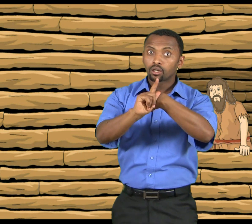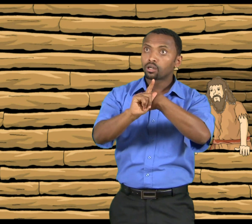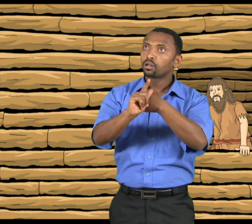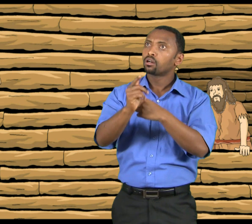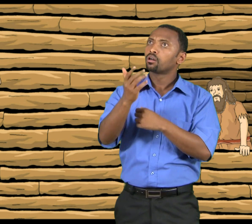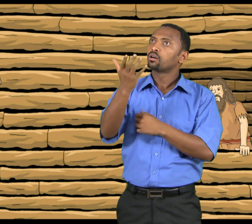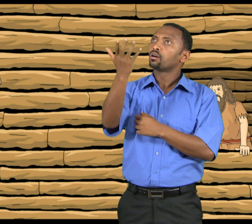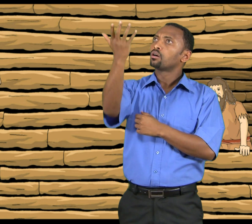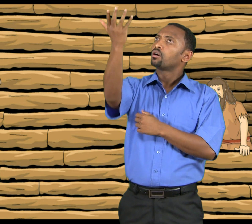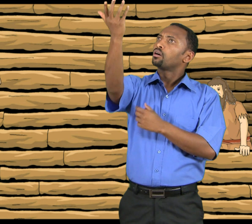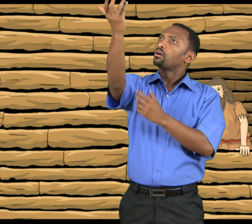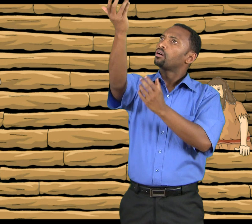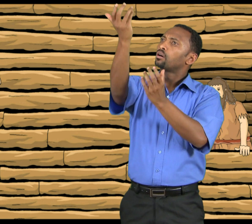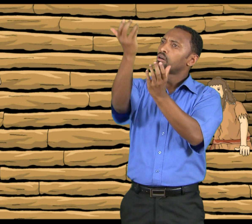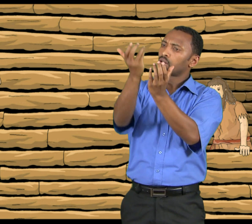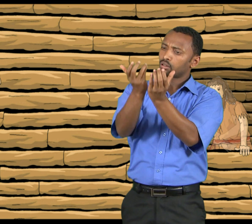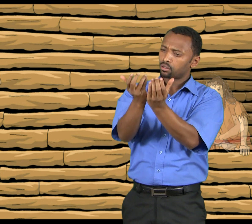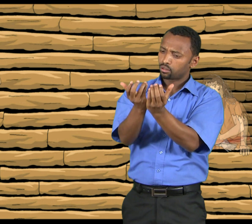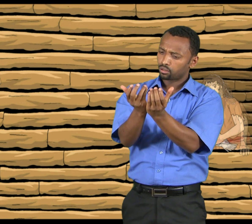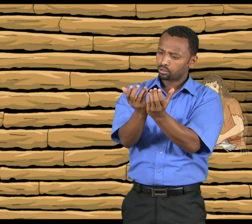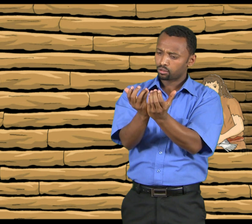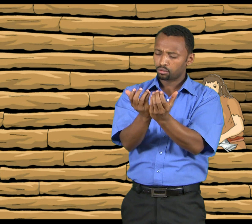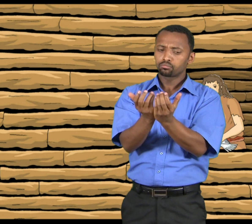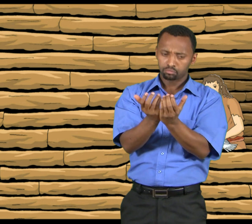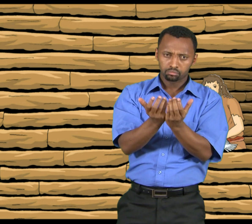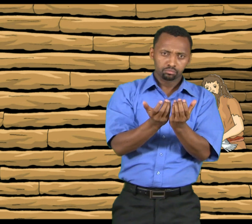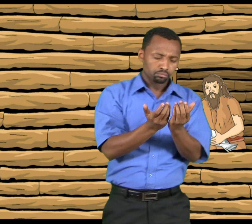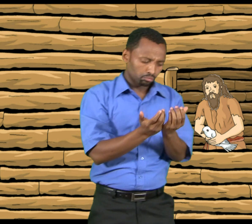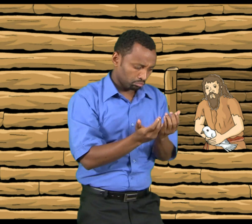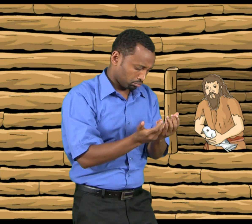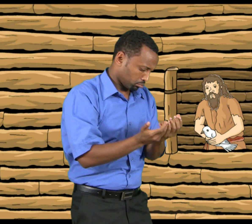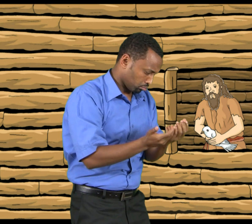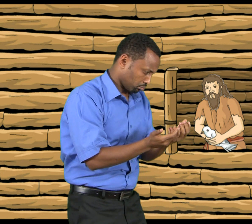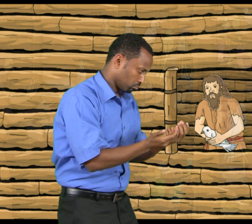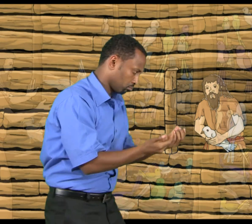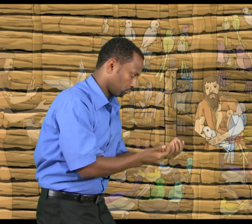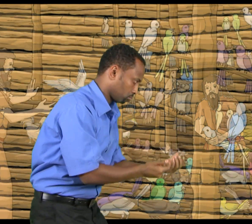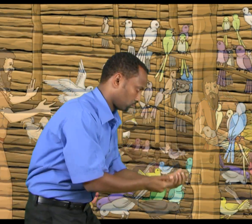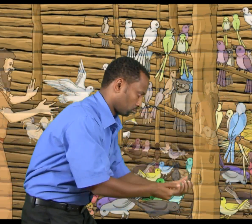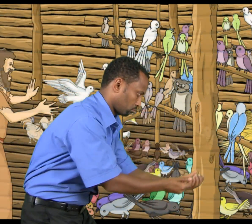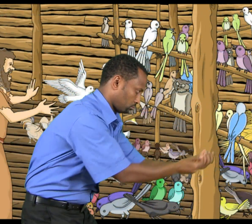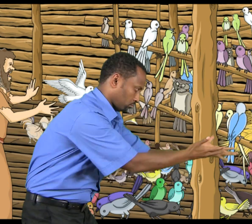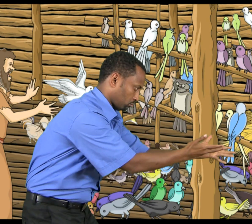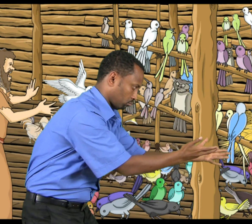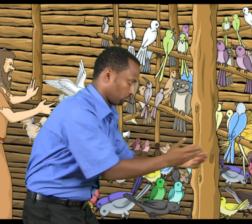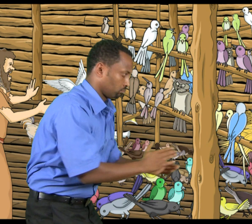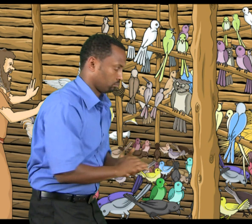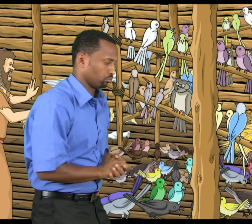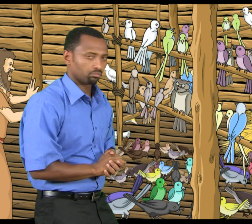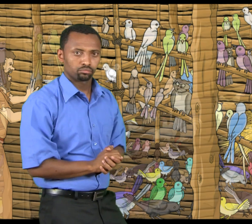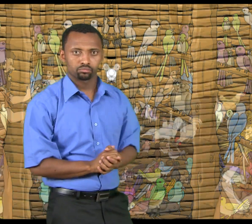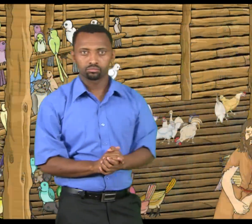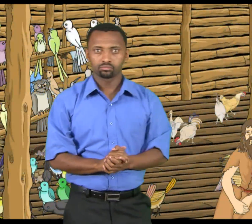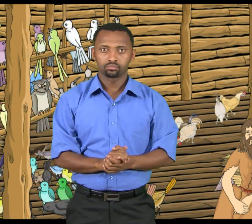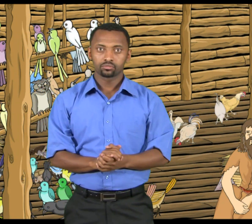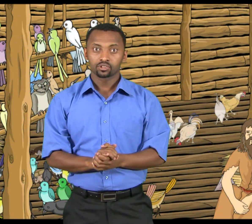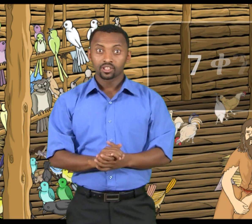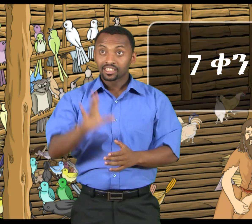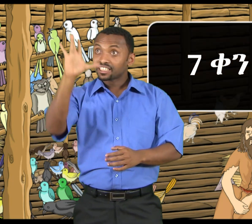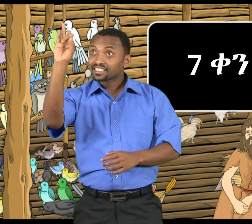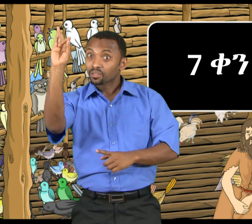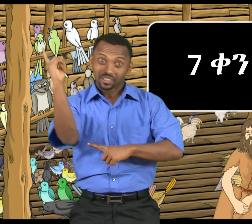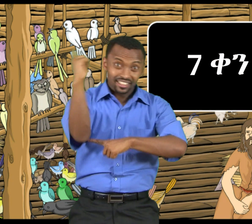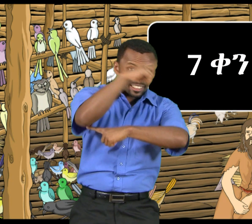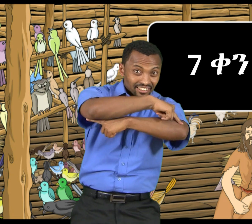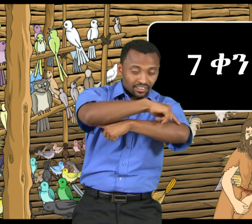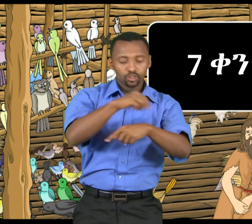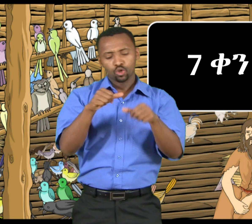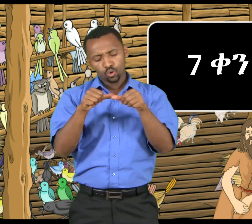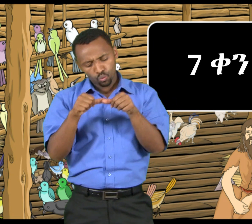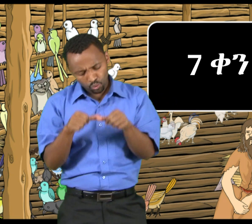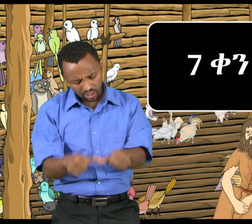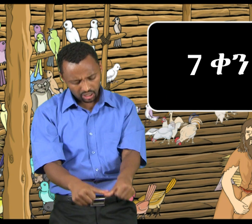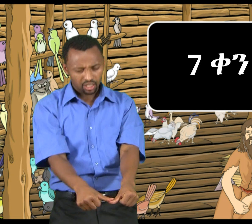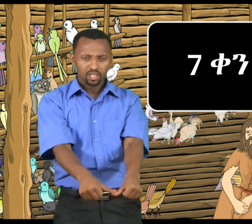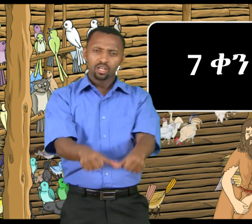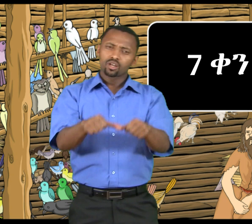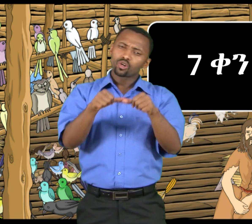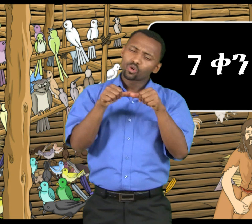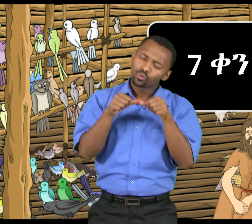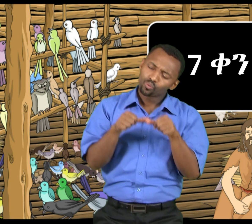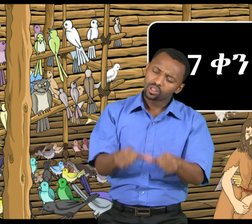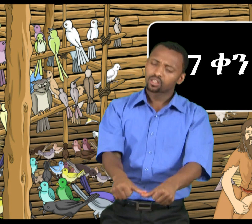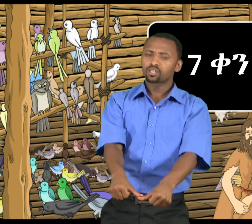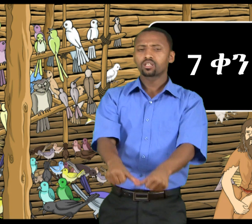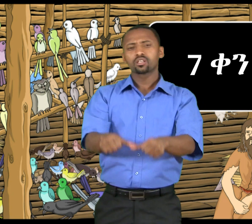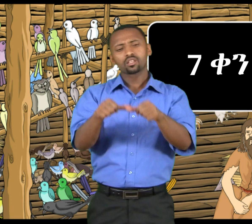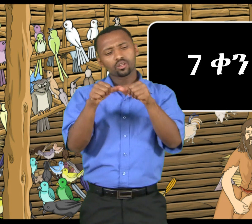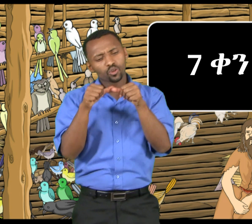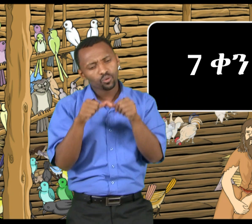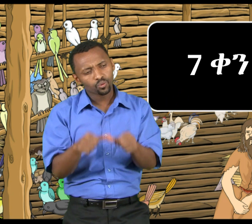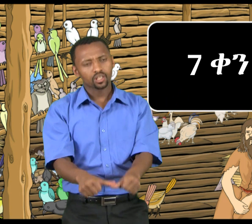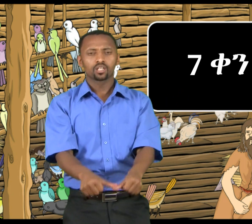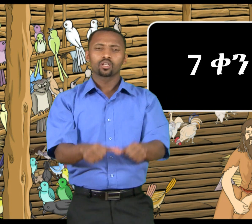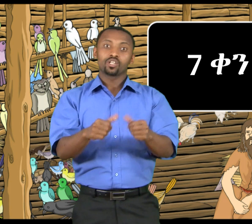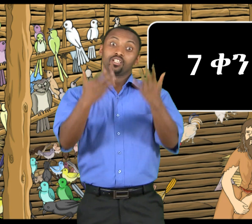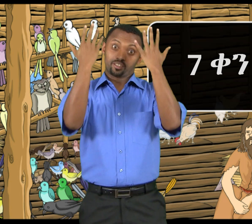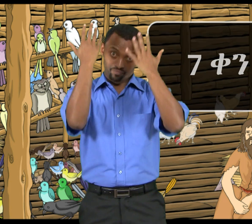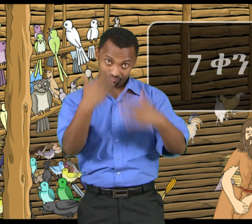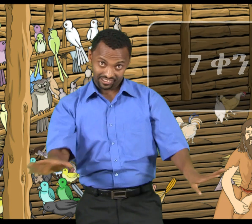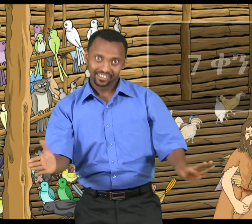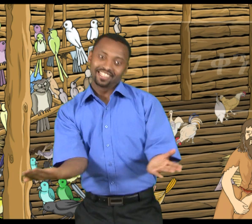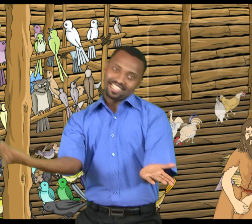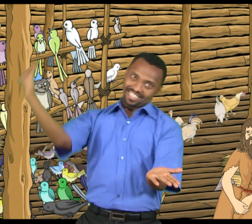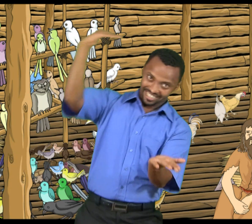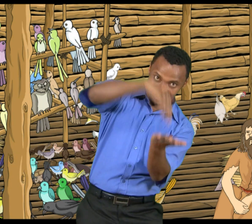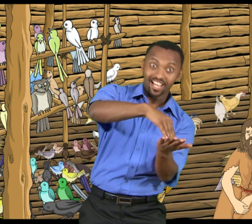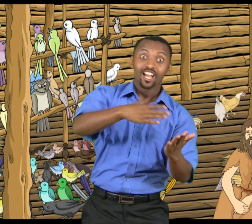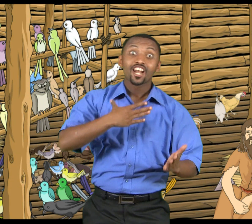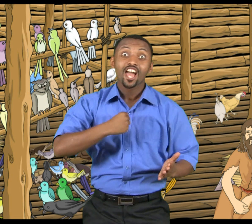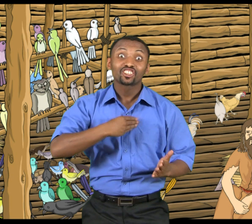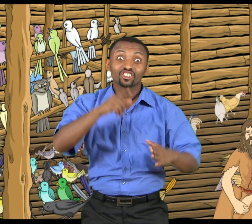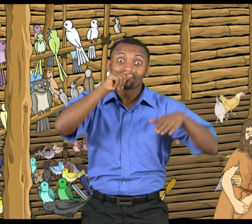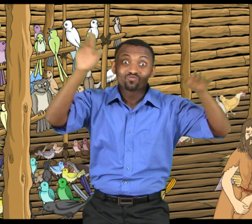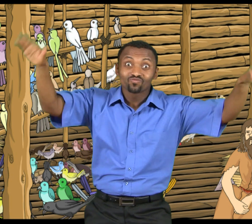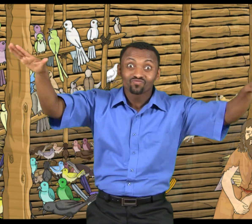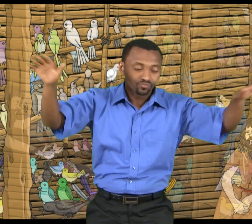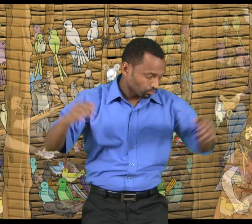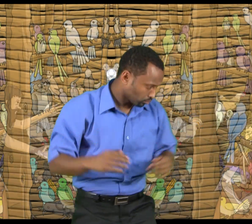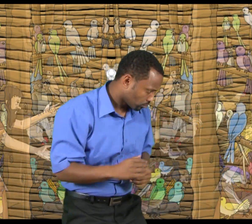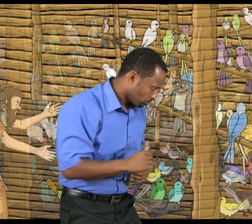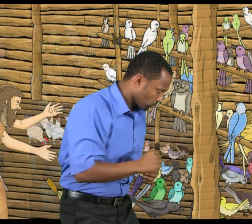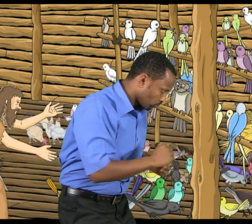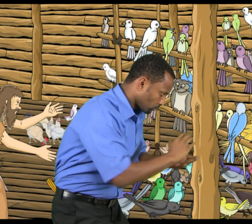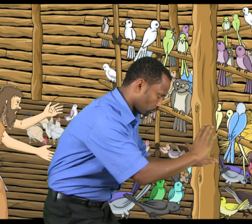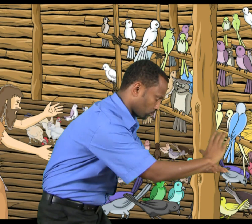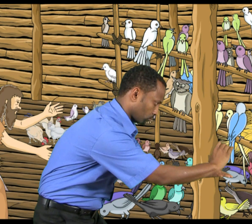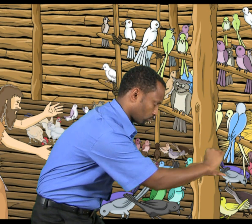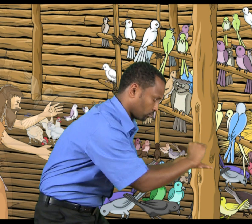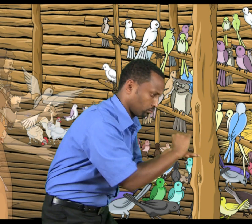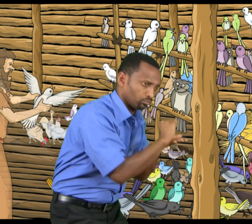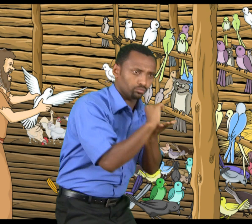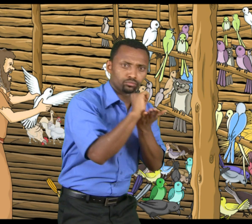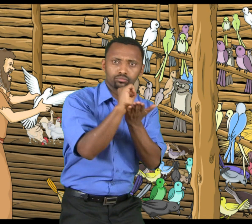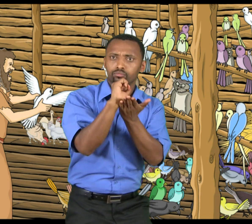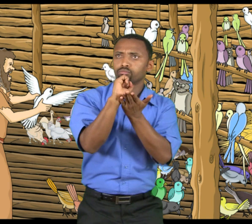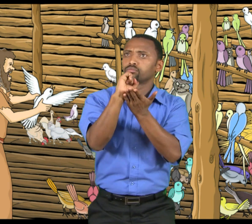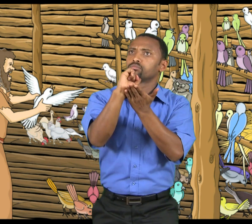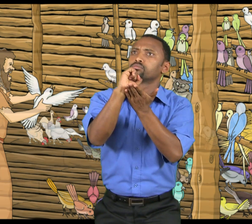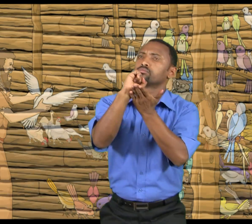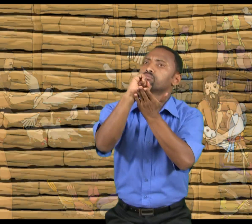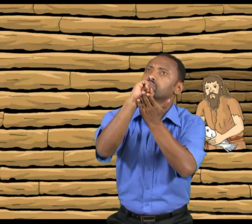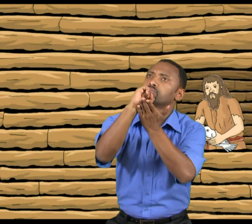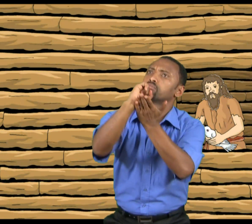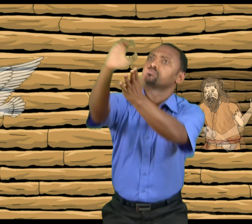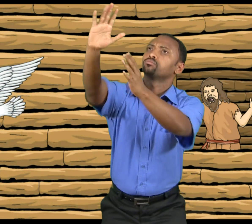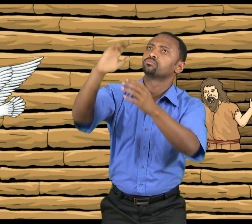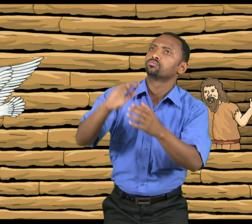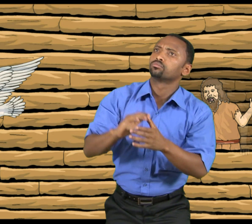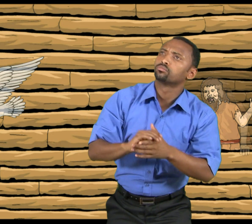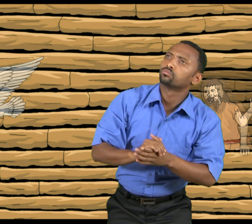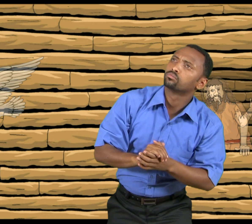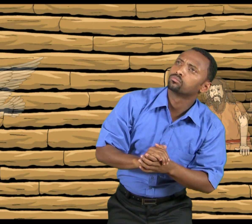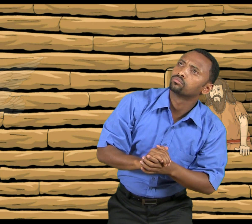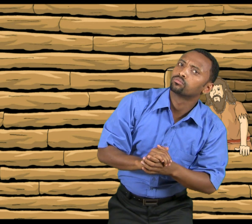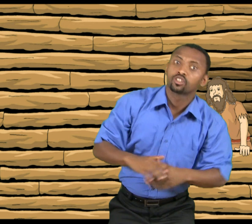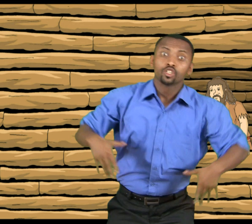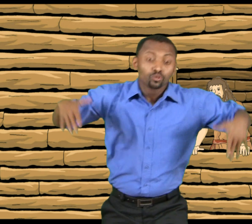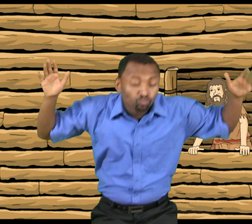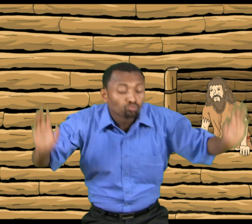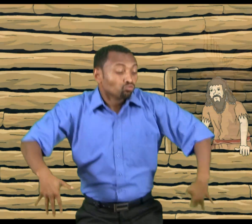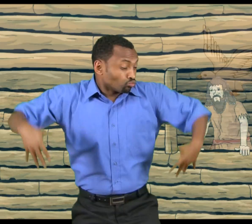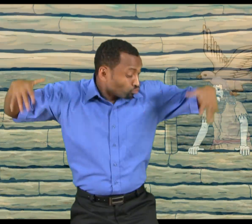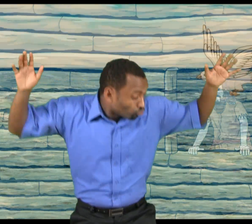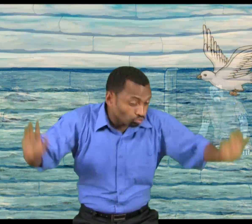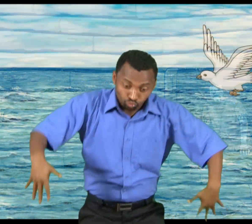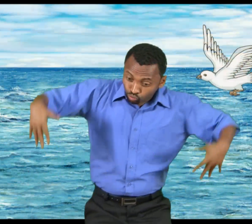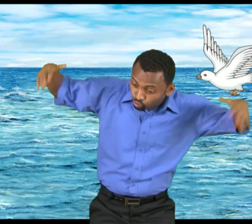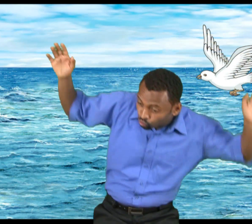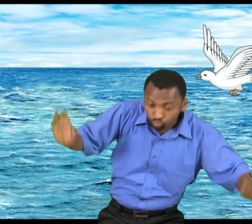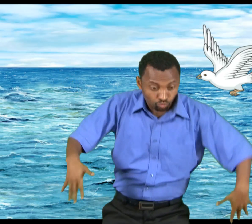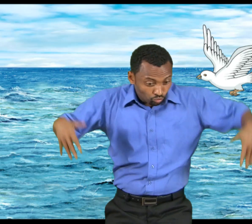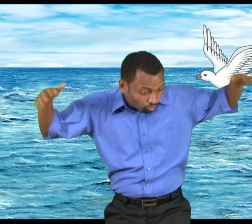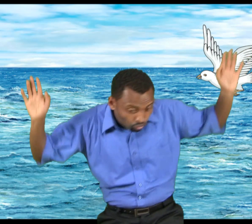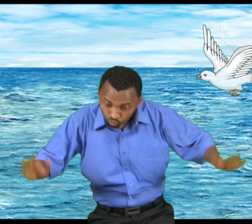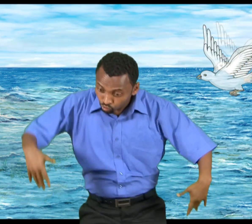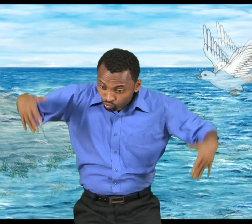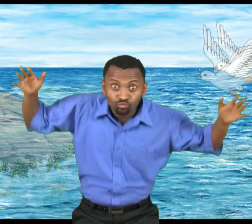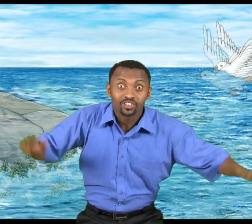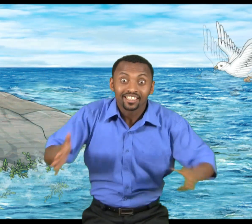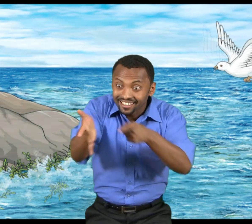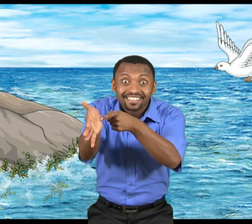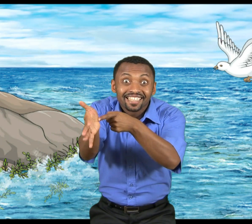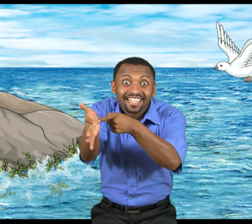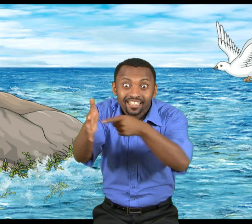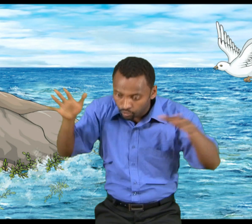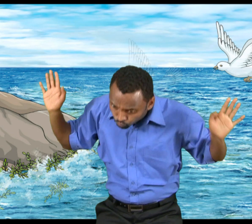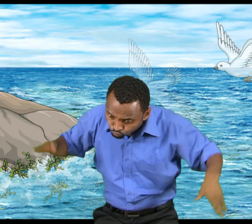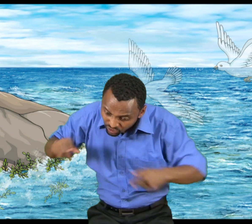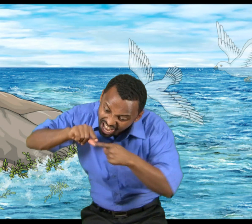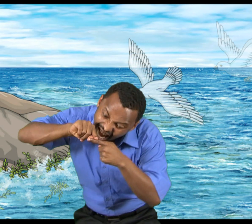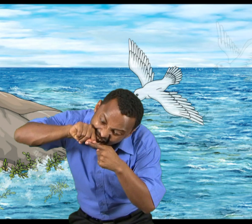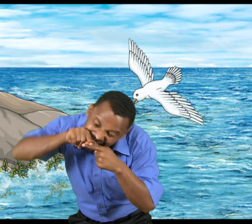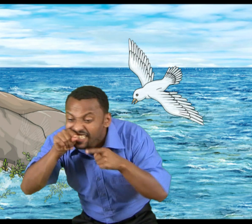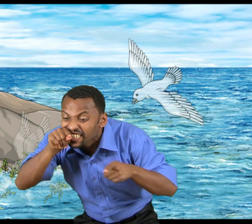So he reached out his hand and brought her back inside the ark. Noah waited seven more days and again sent out the dove from the ark.